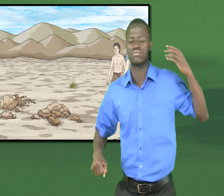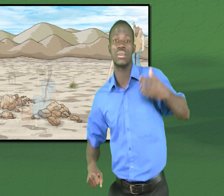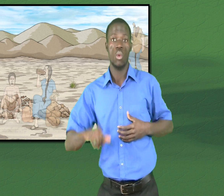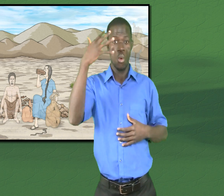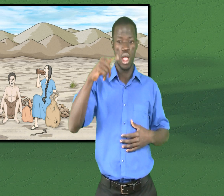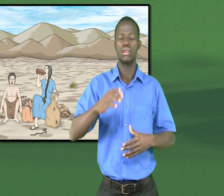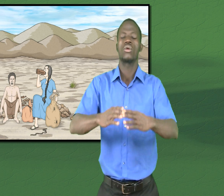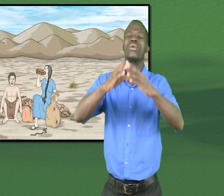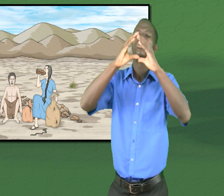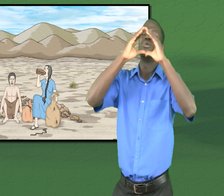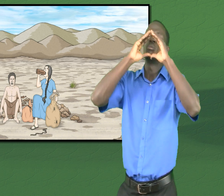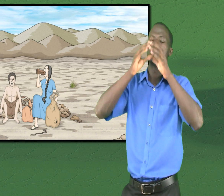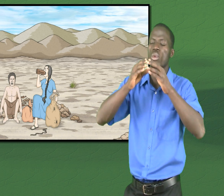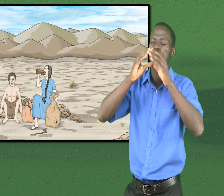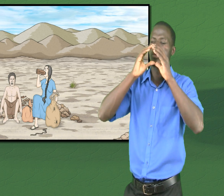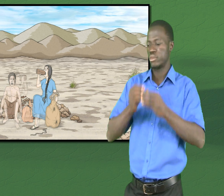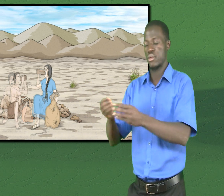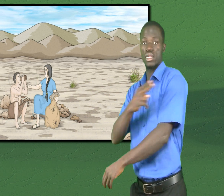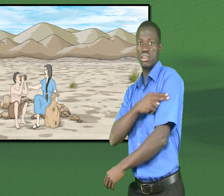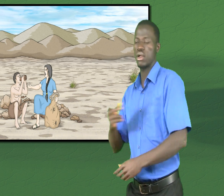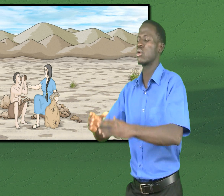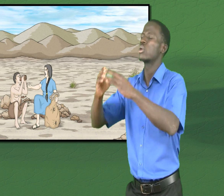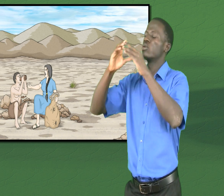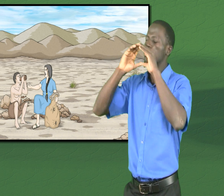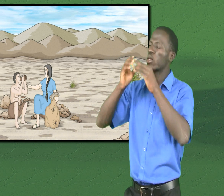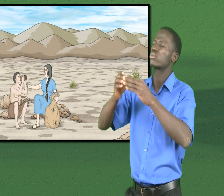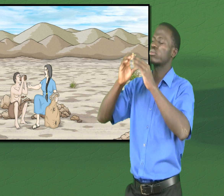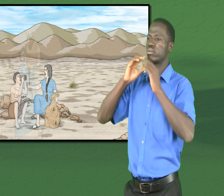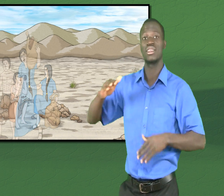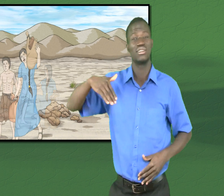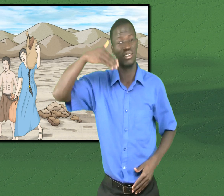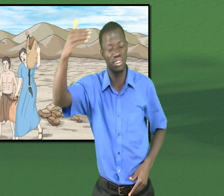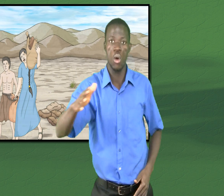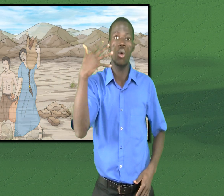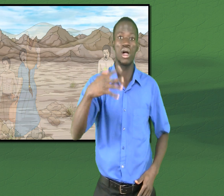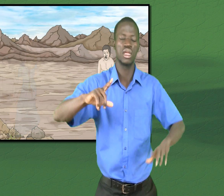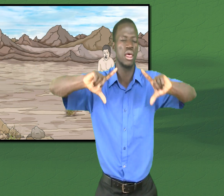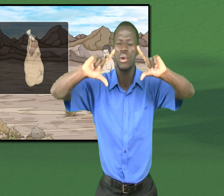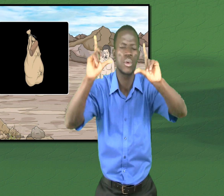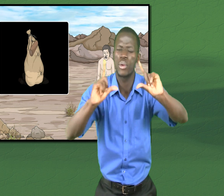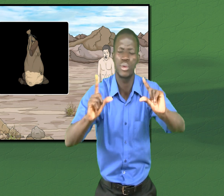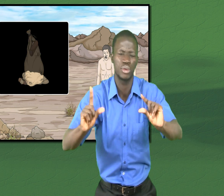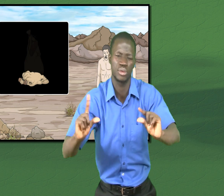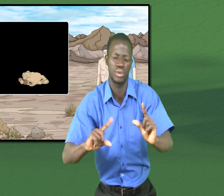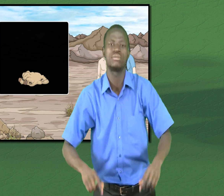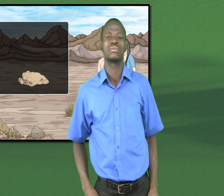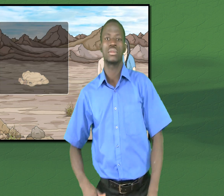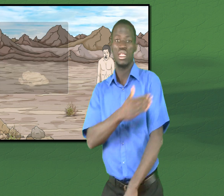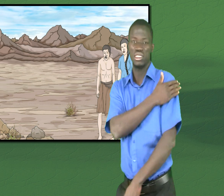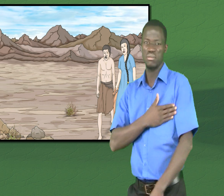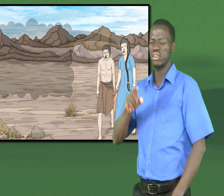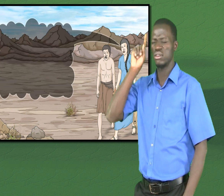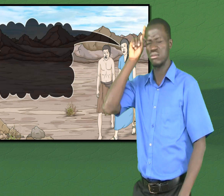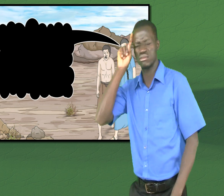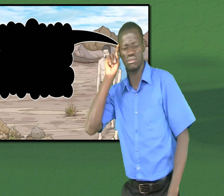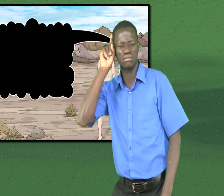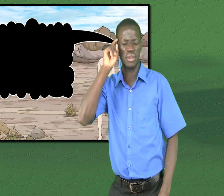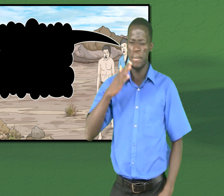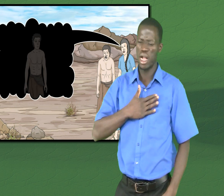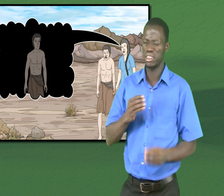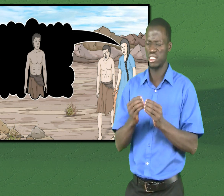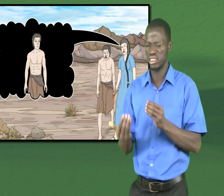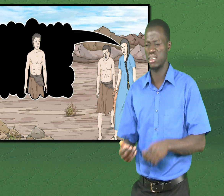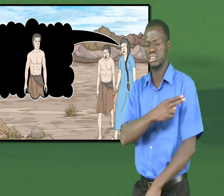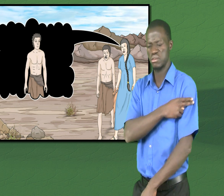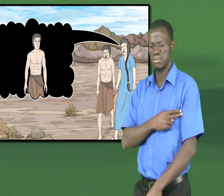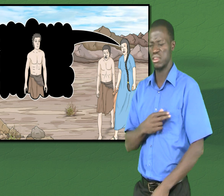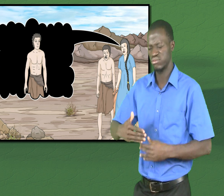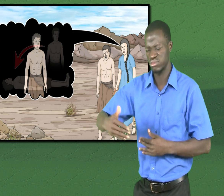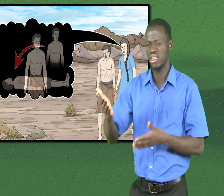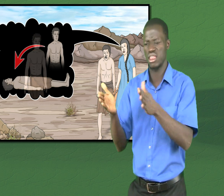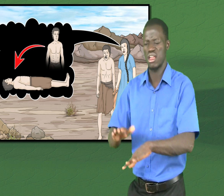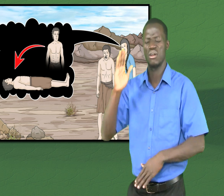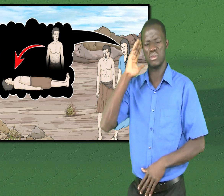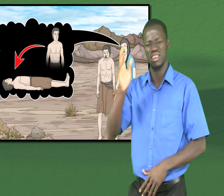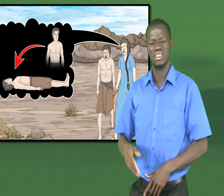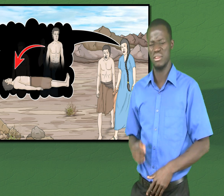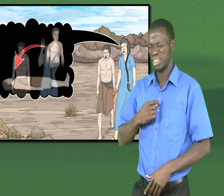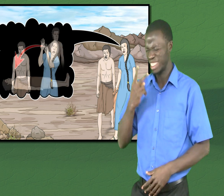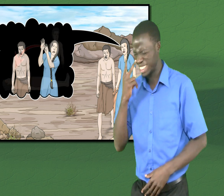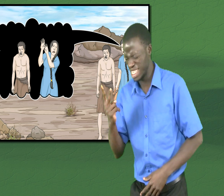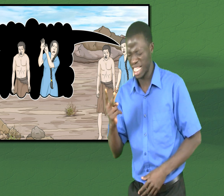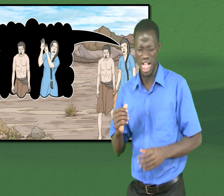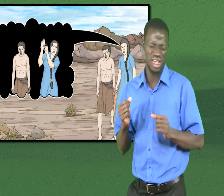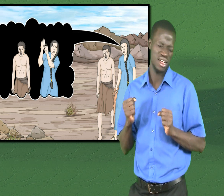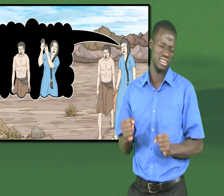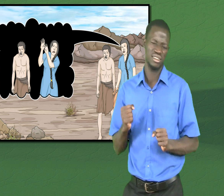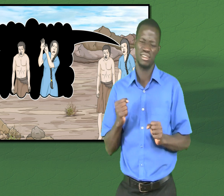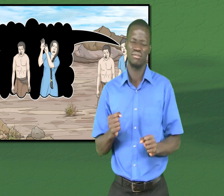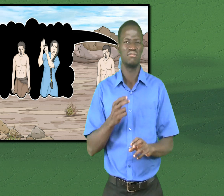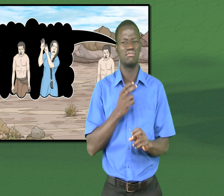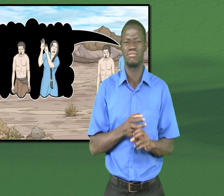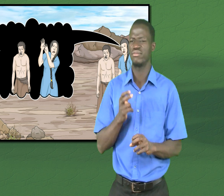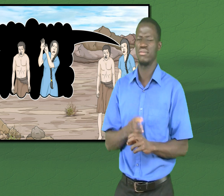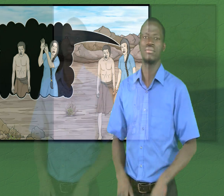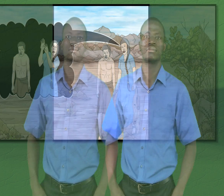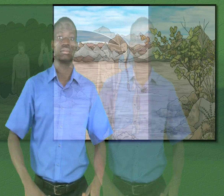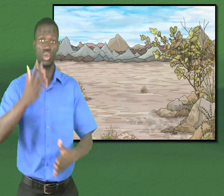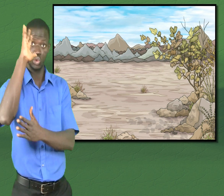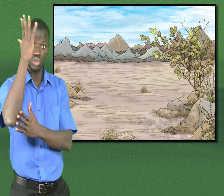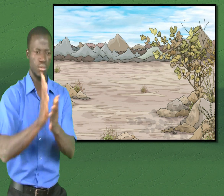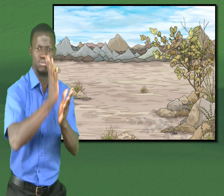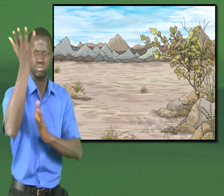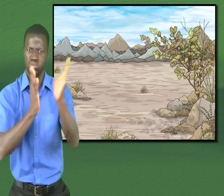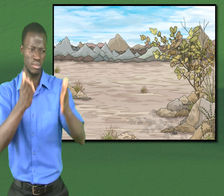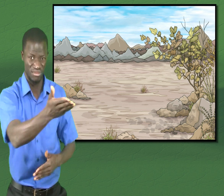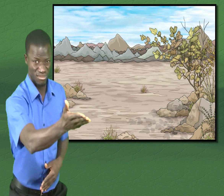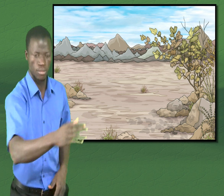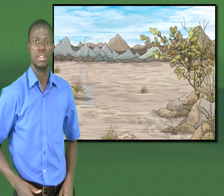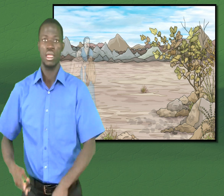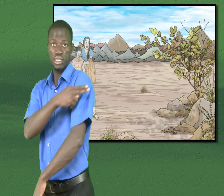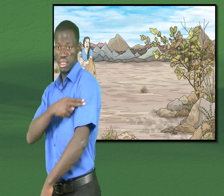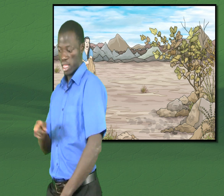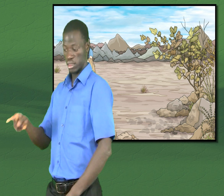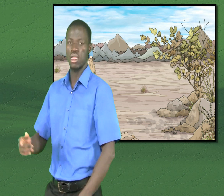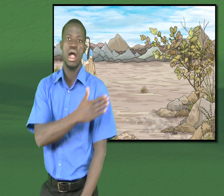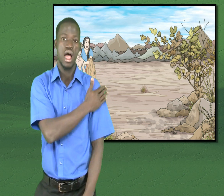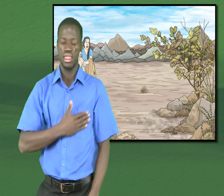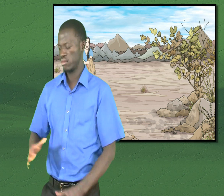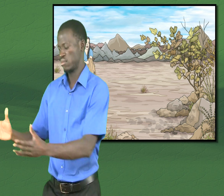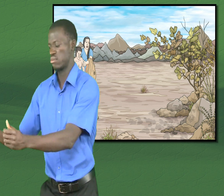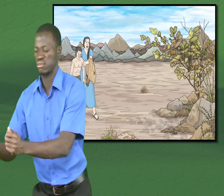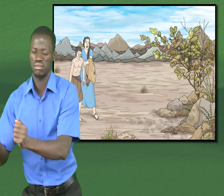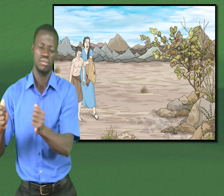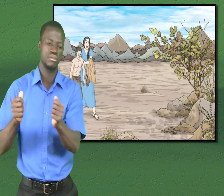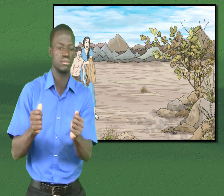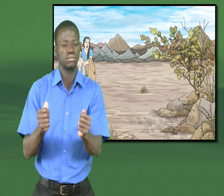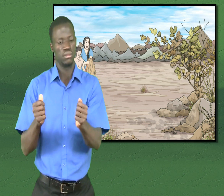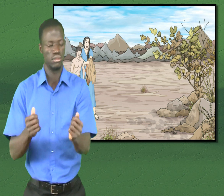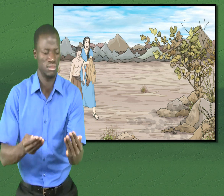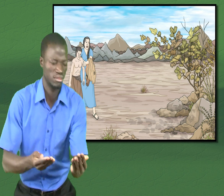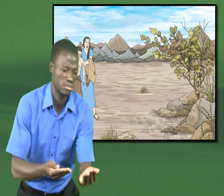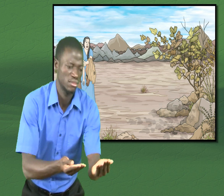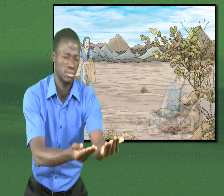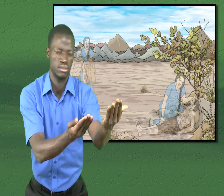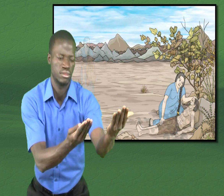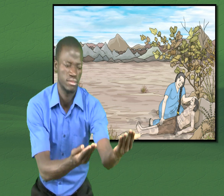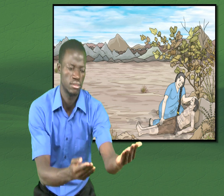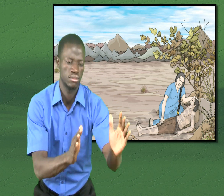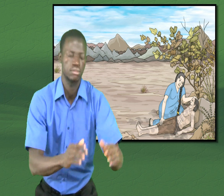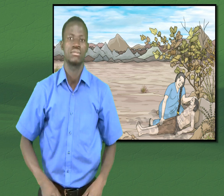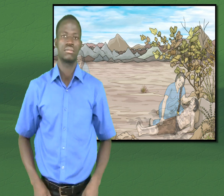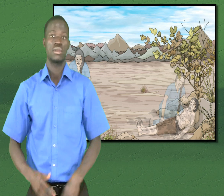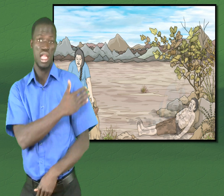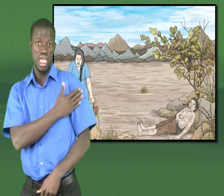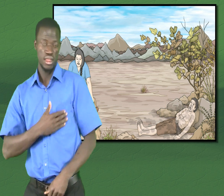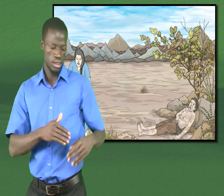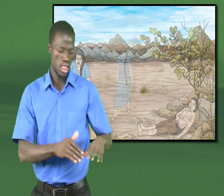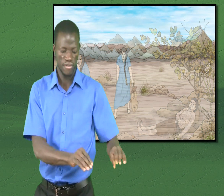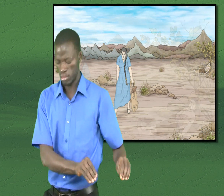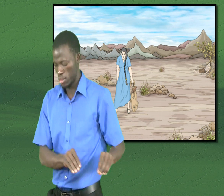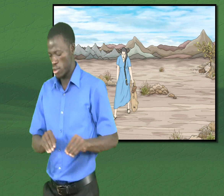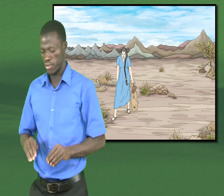When the water in the skin was gone, she left the boy under one of the bushes.